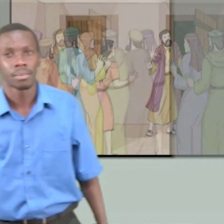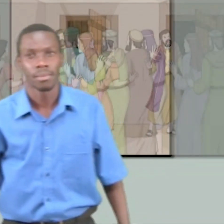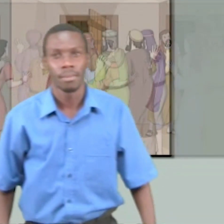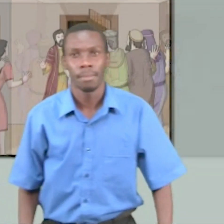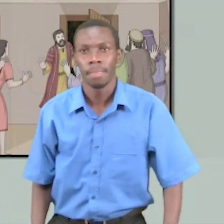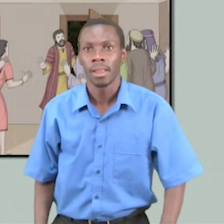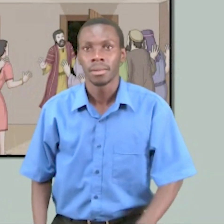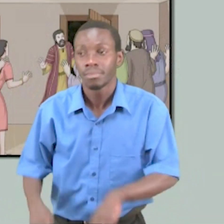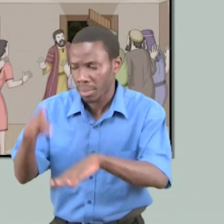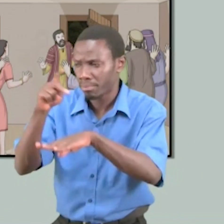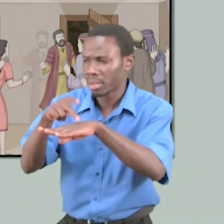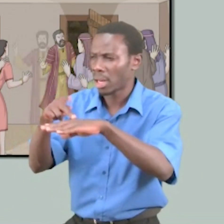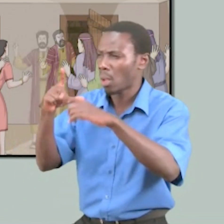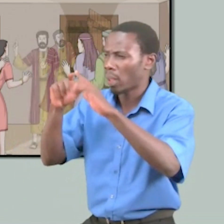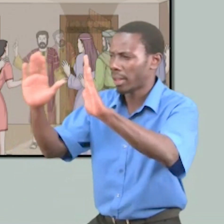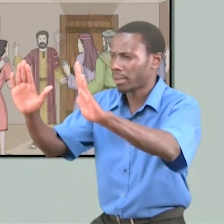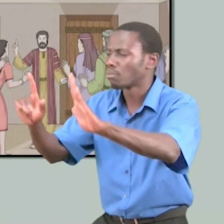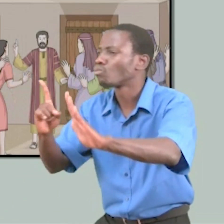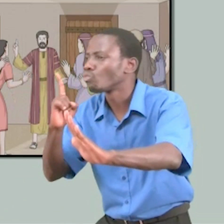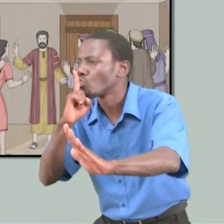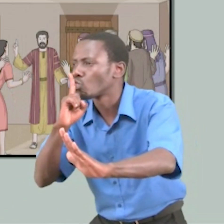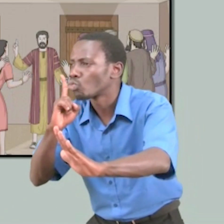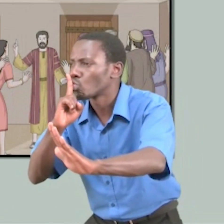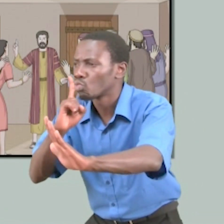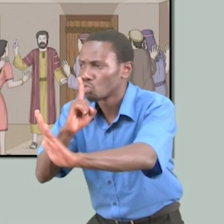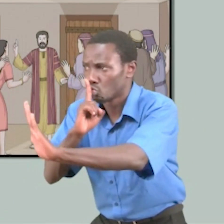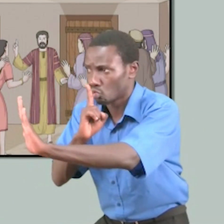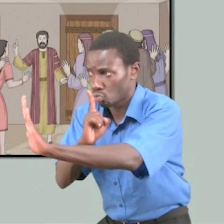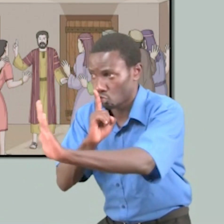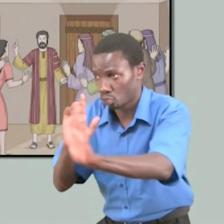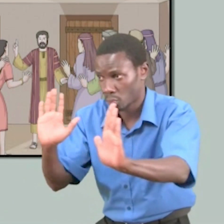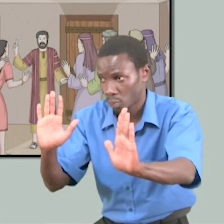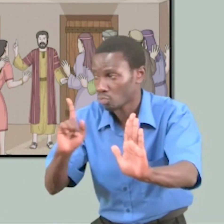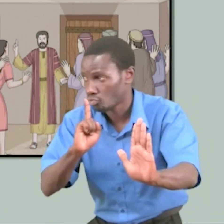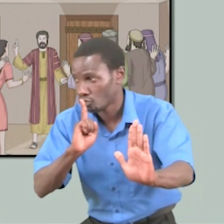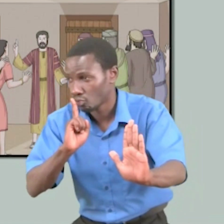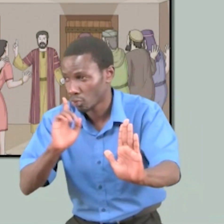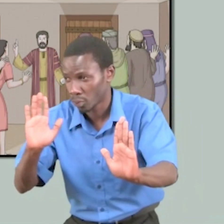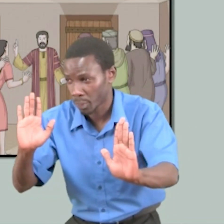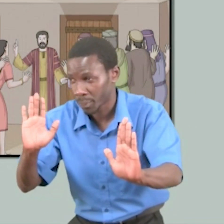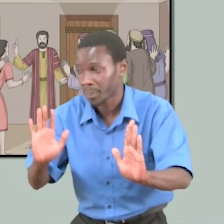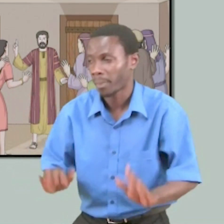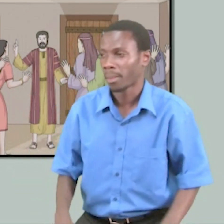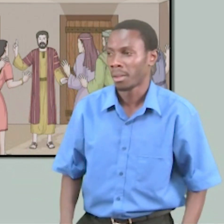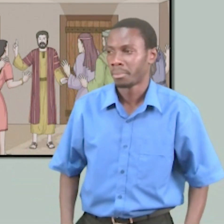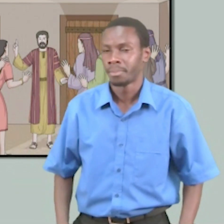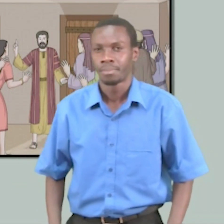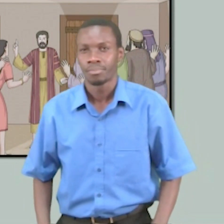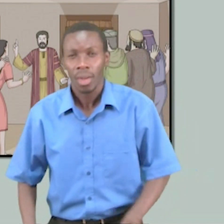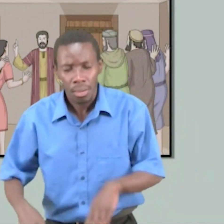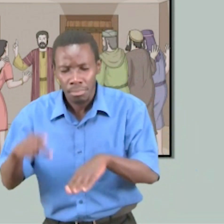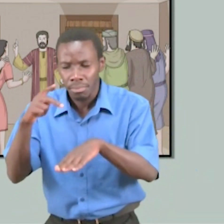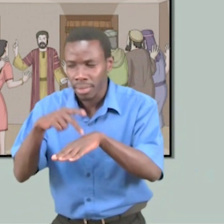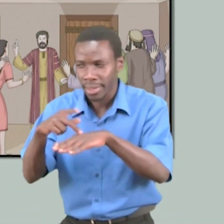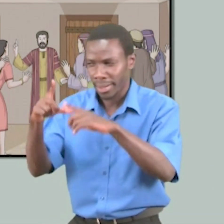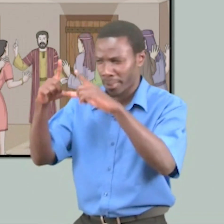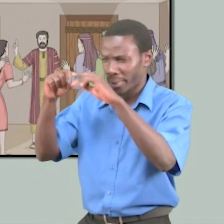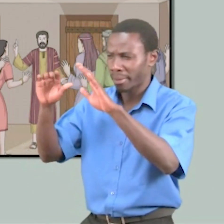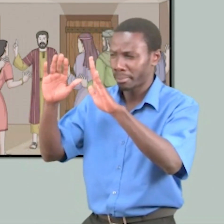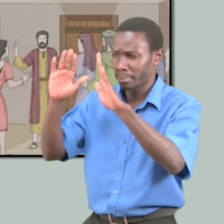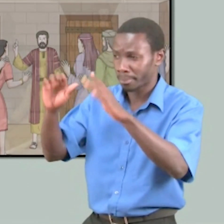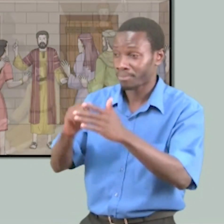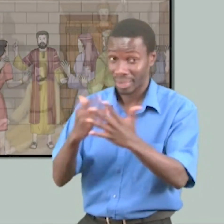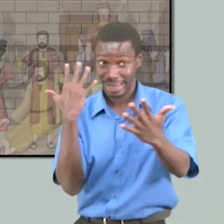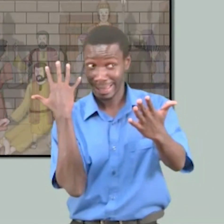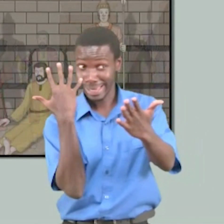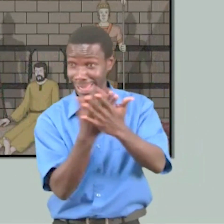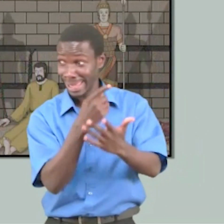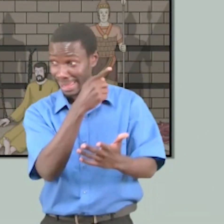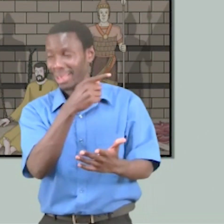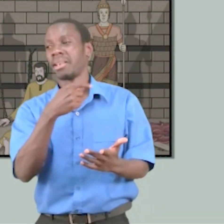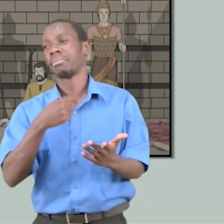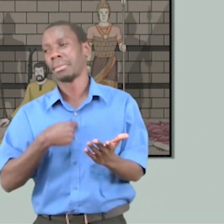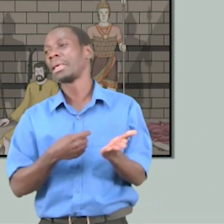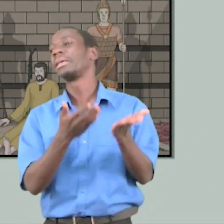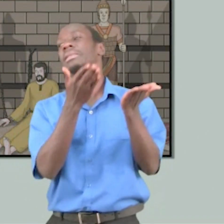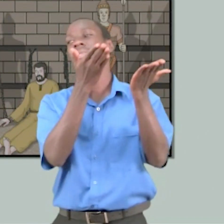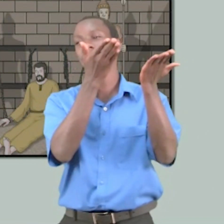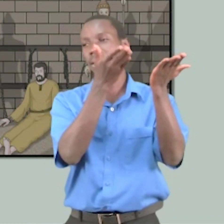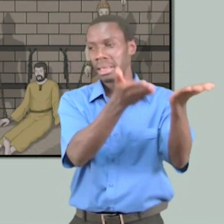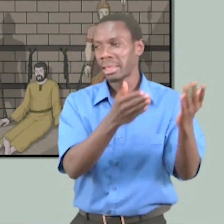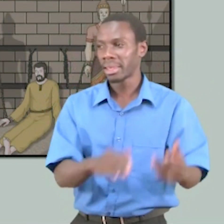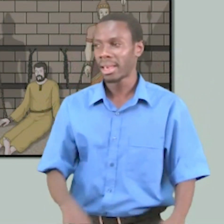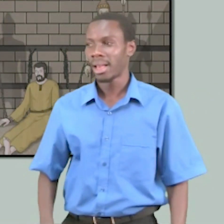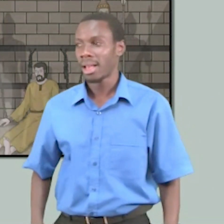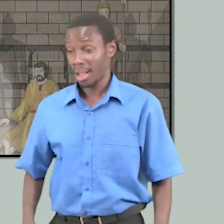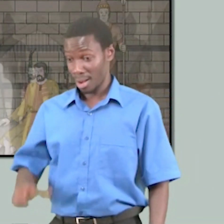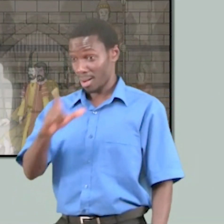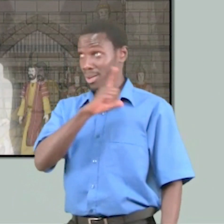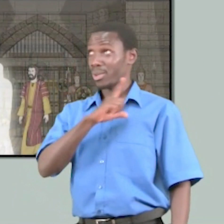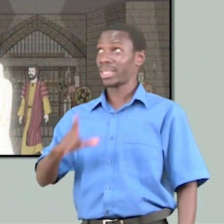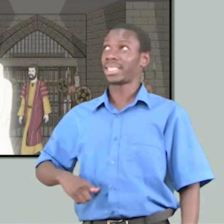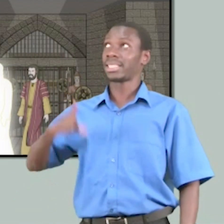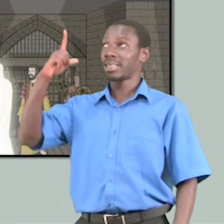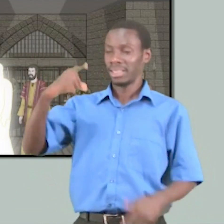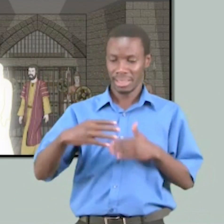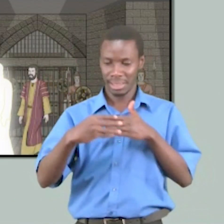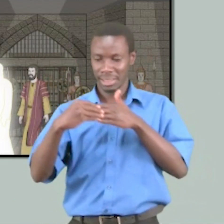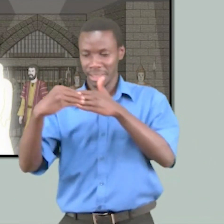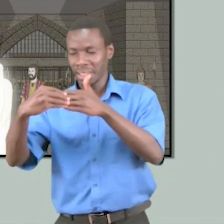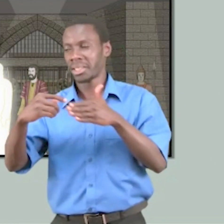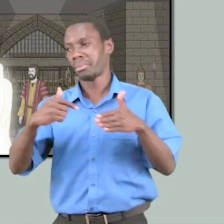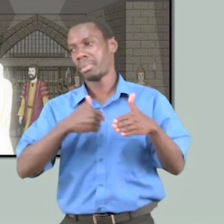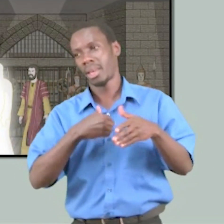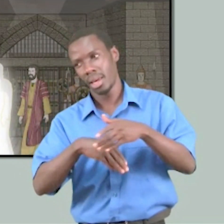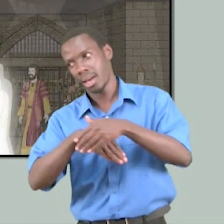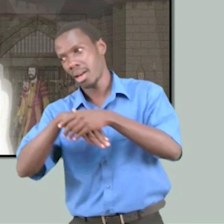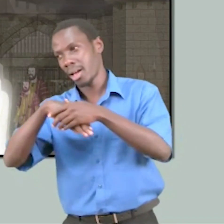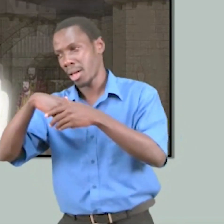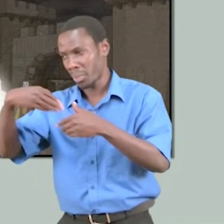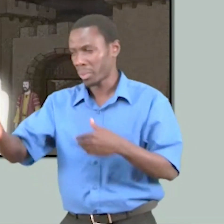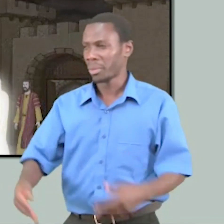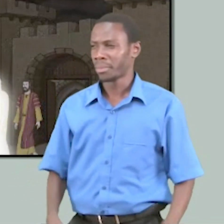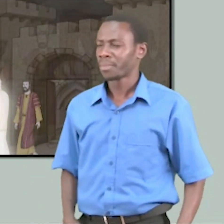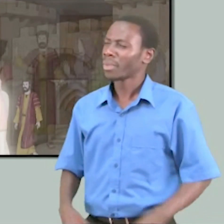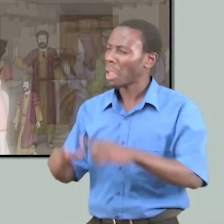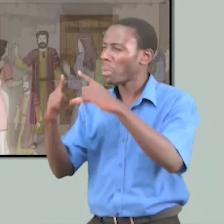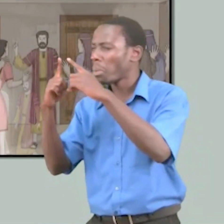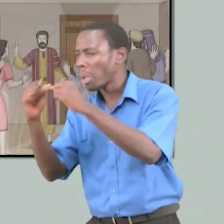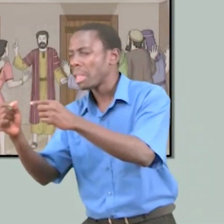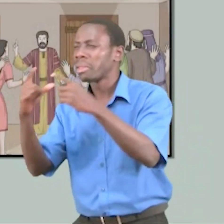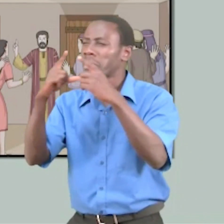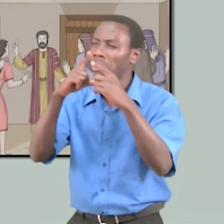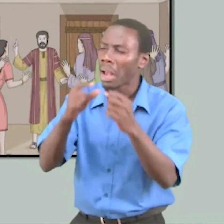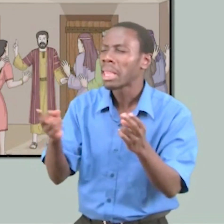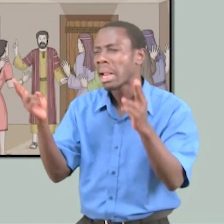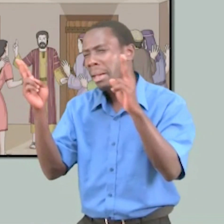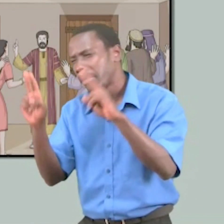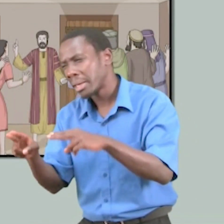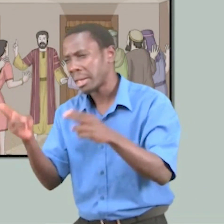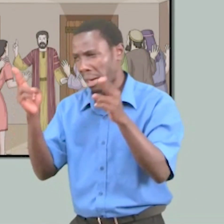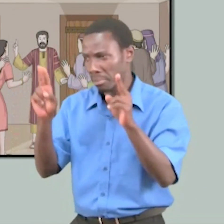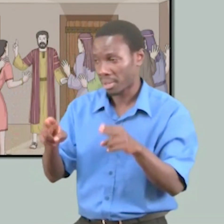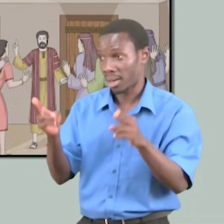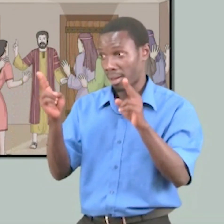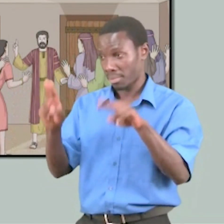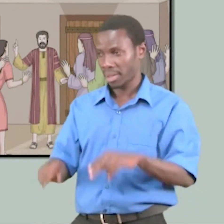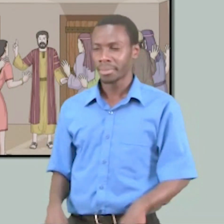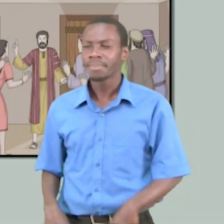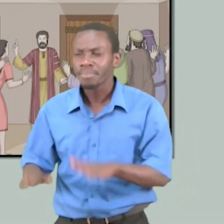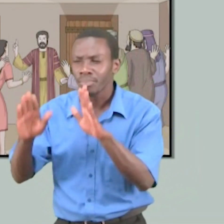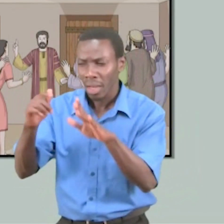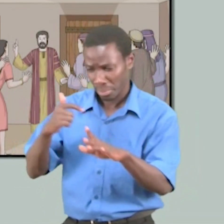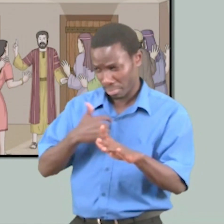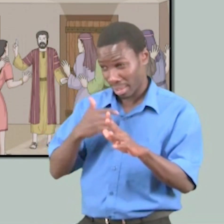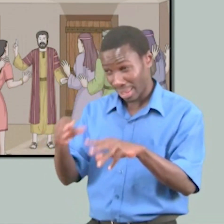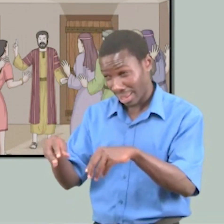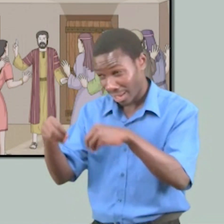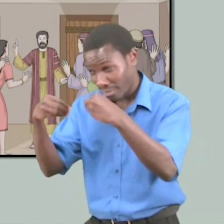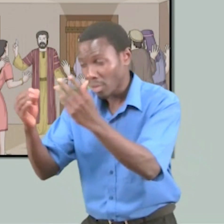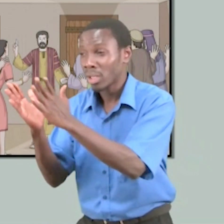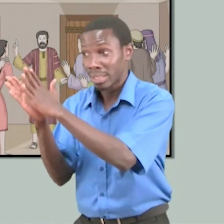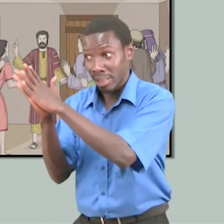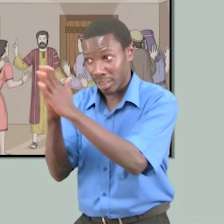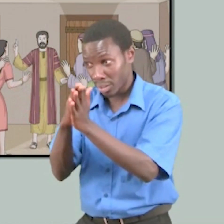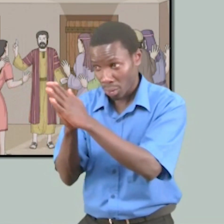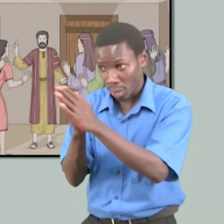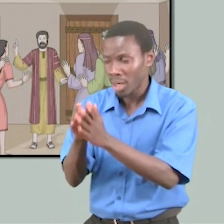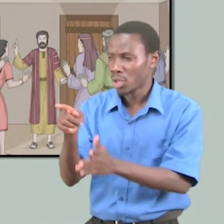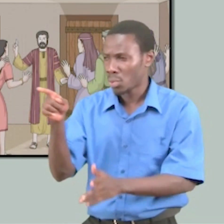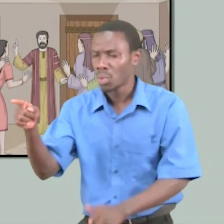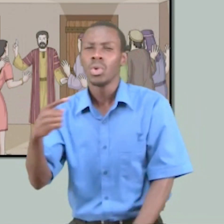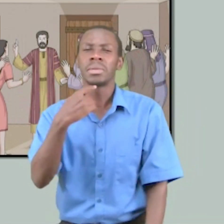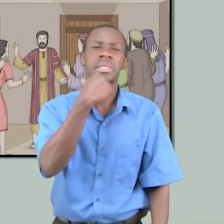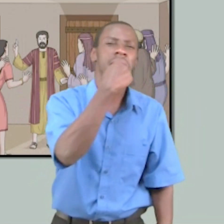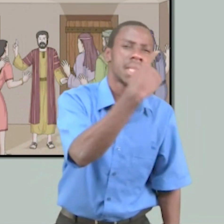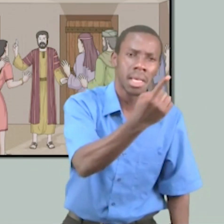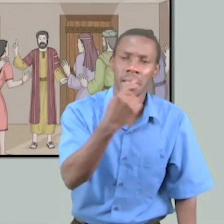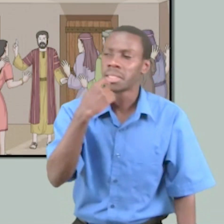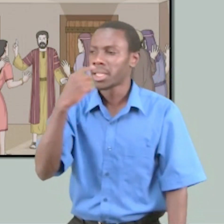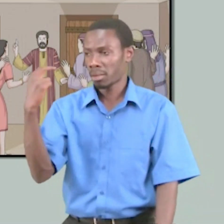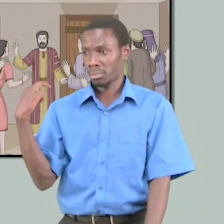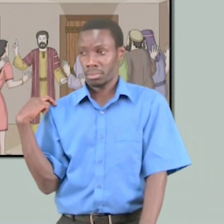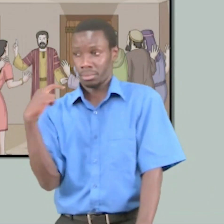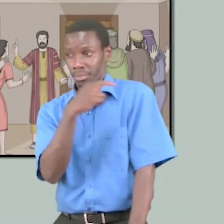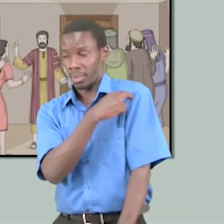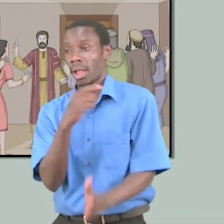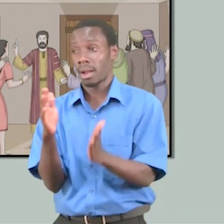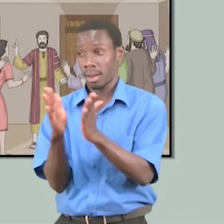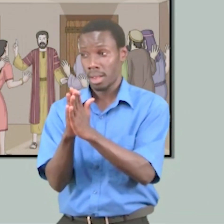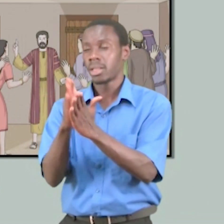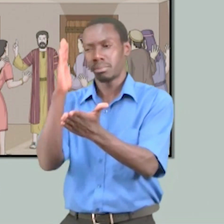Peter motioned with his hand for silence, and he described how the Lord had brought him out of the prison.